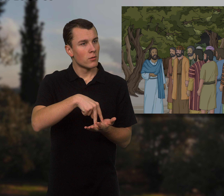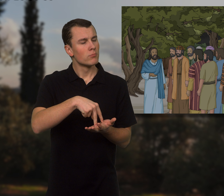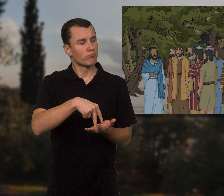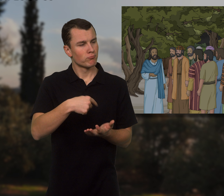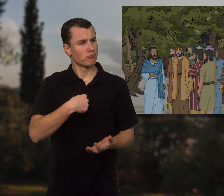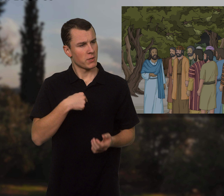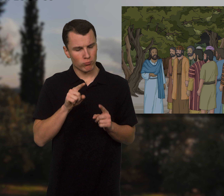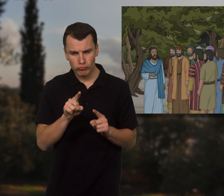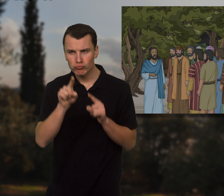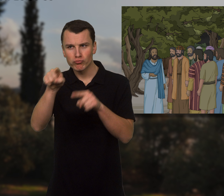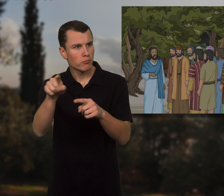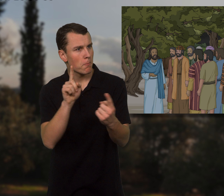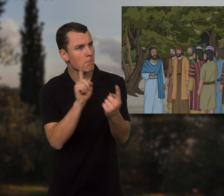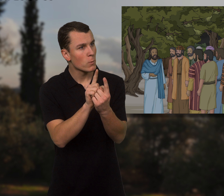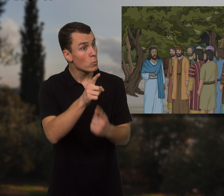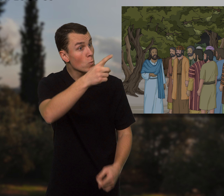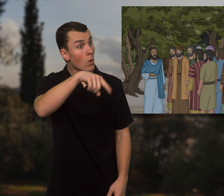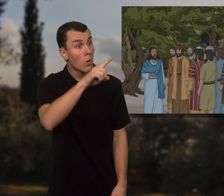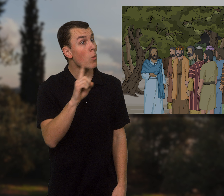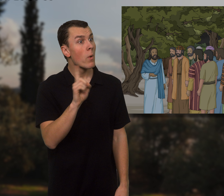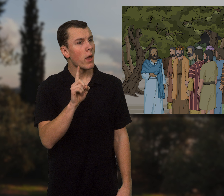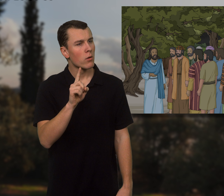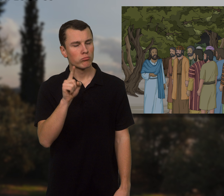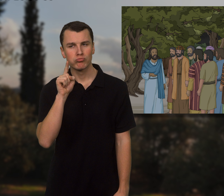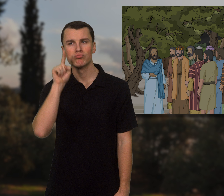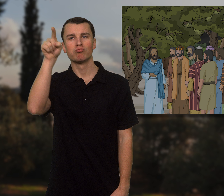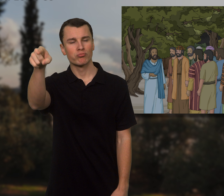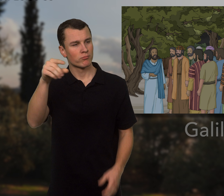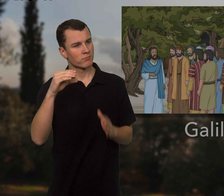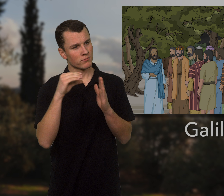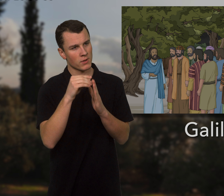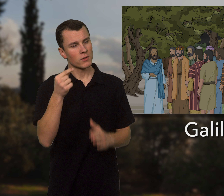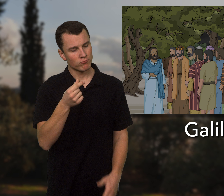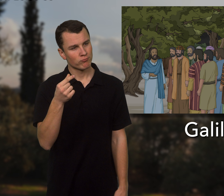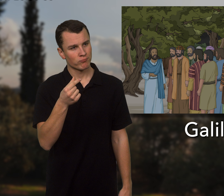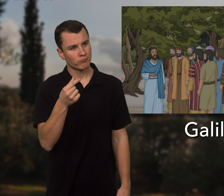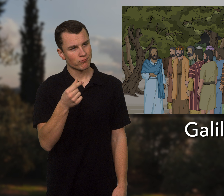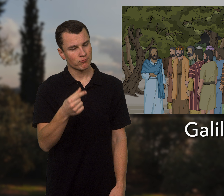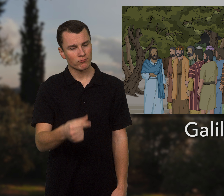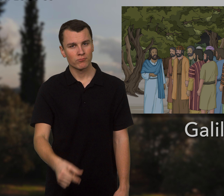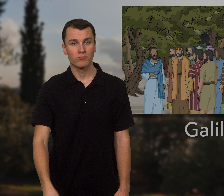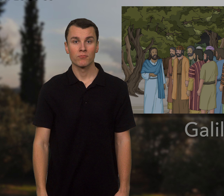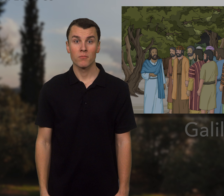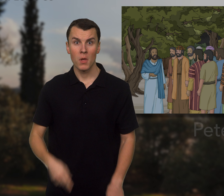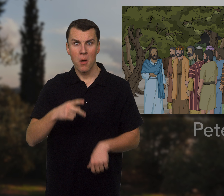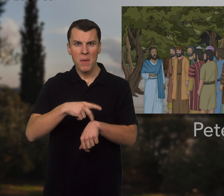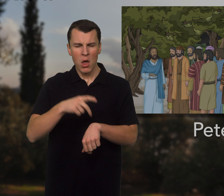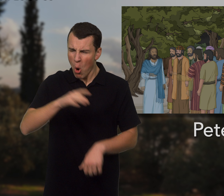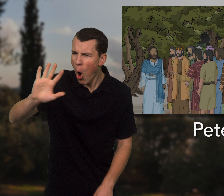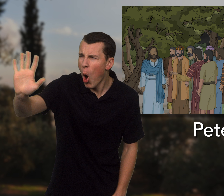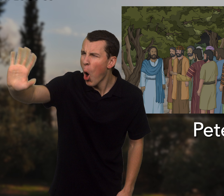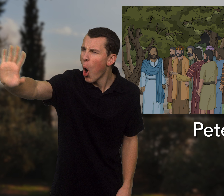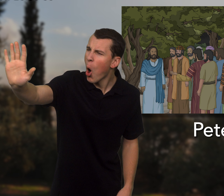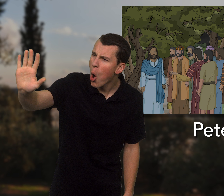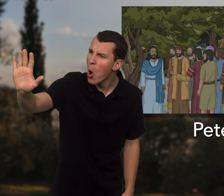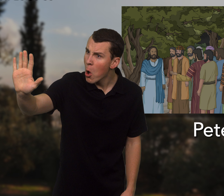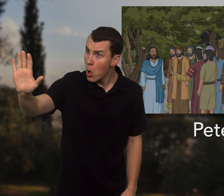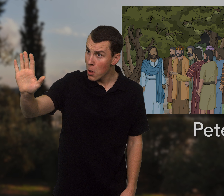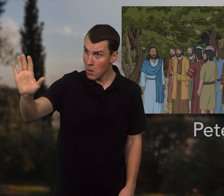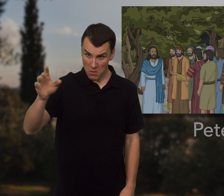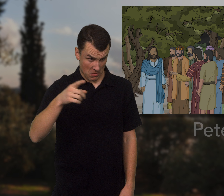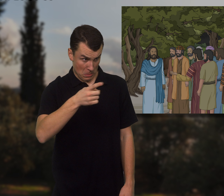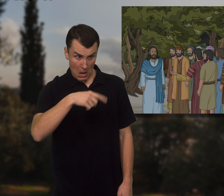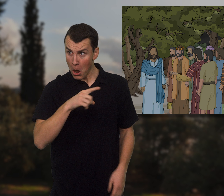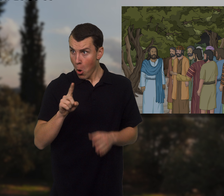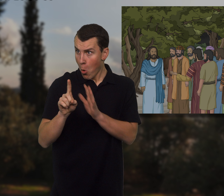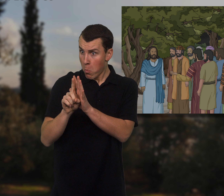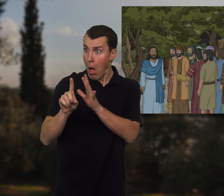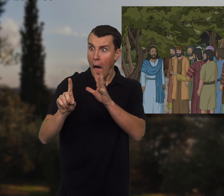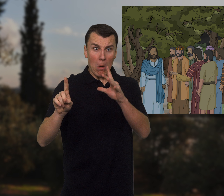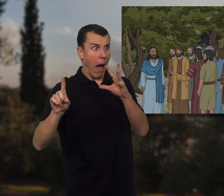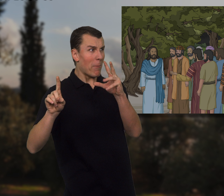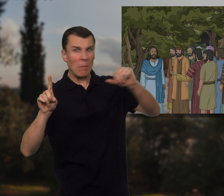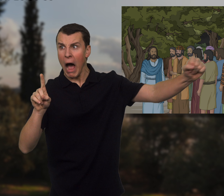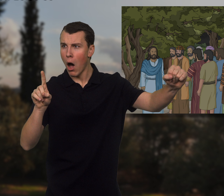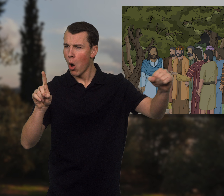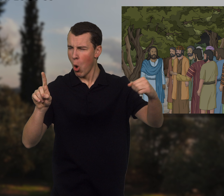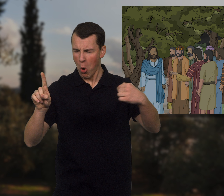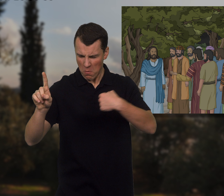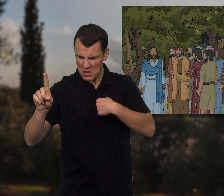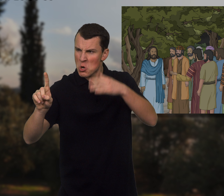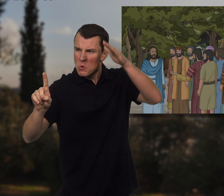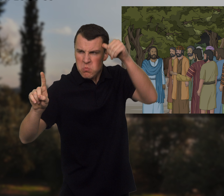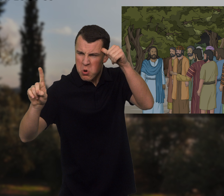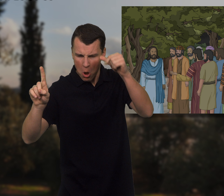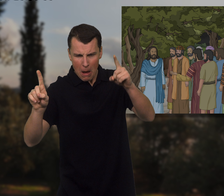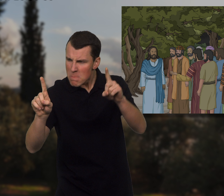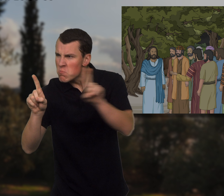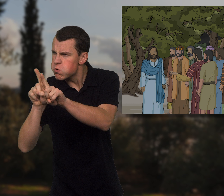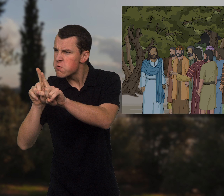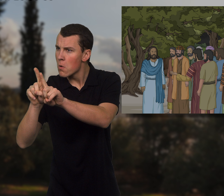But after I have risen, I will go ahead of you into Galilee.”